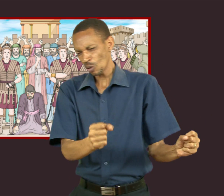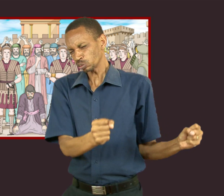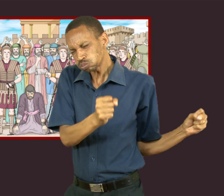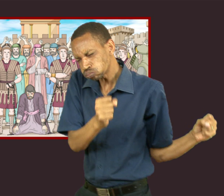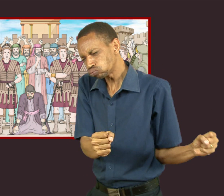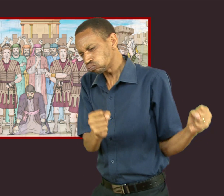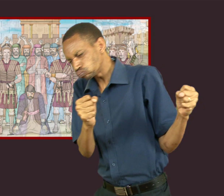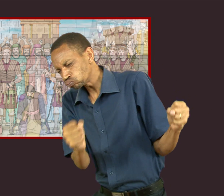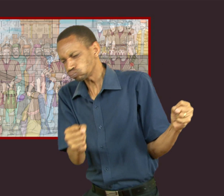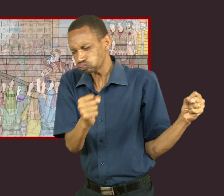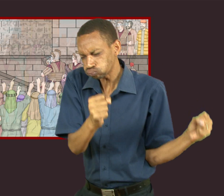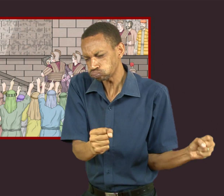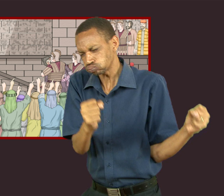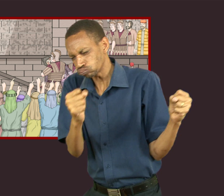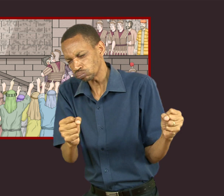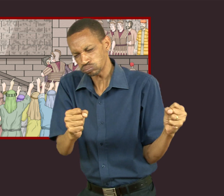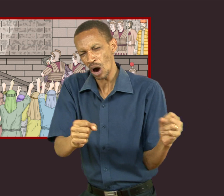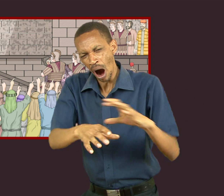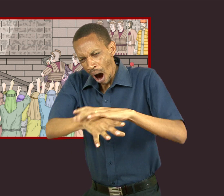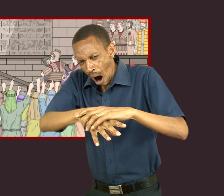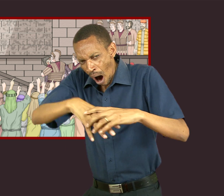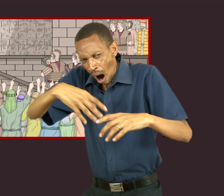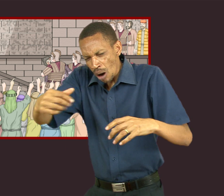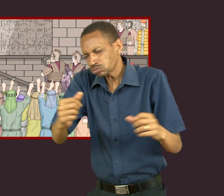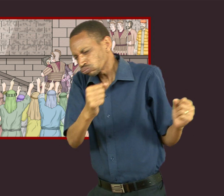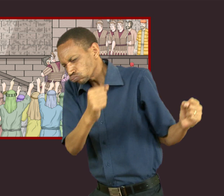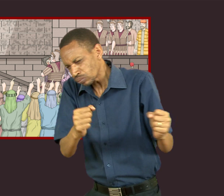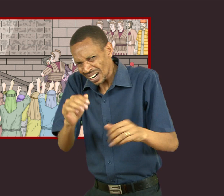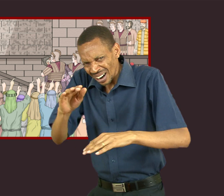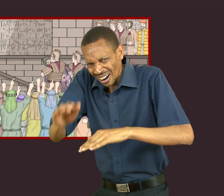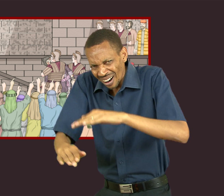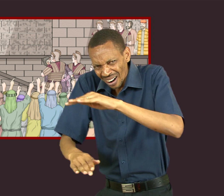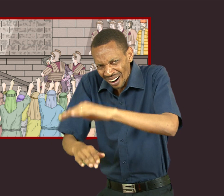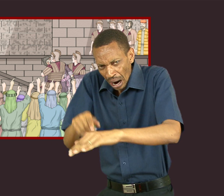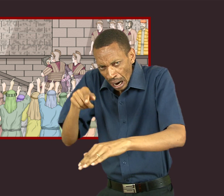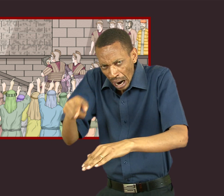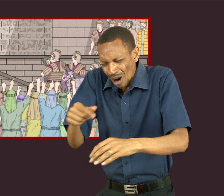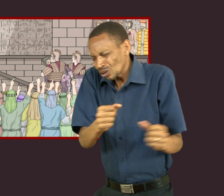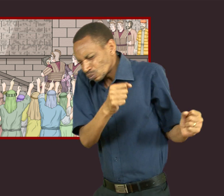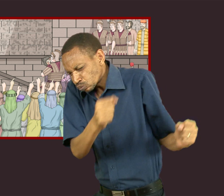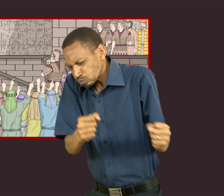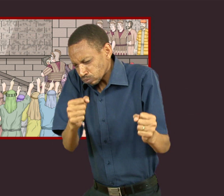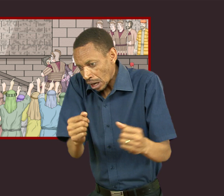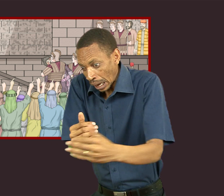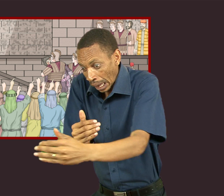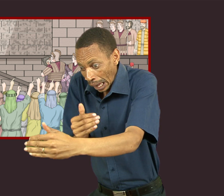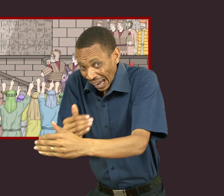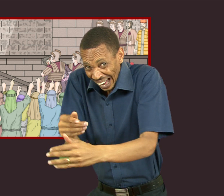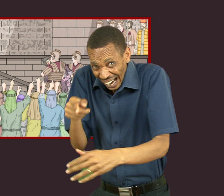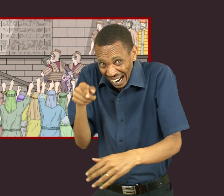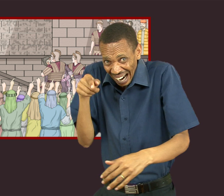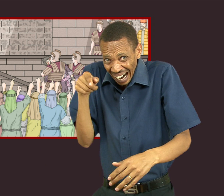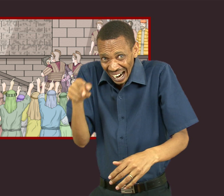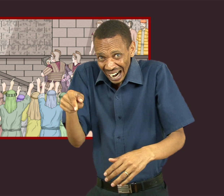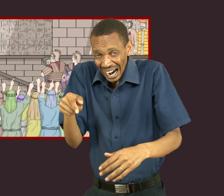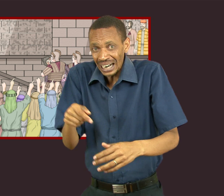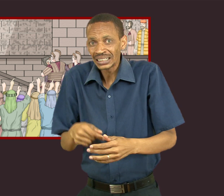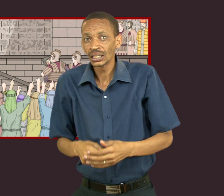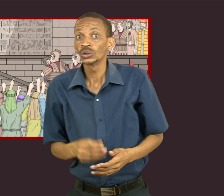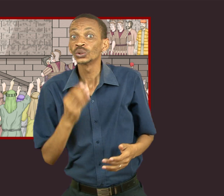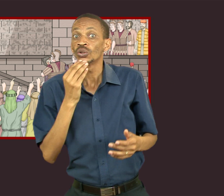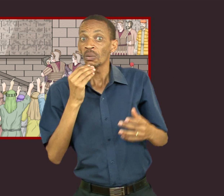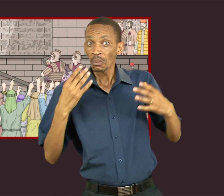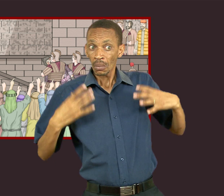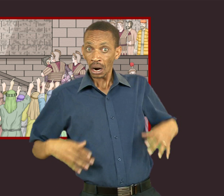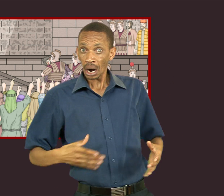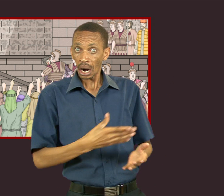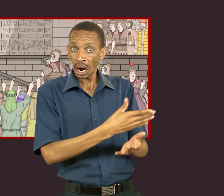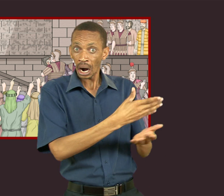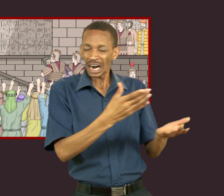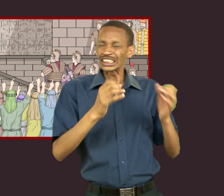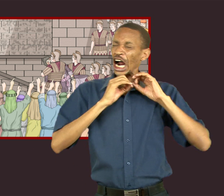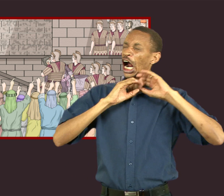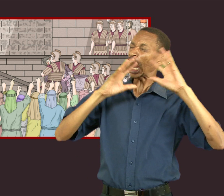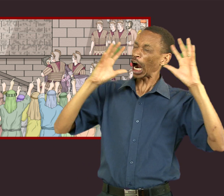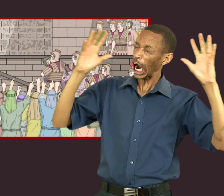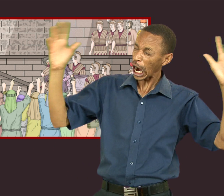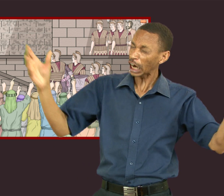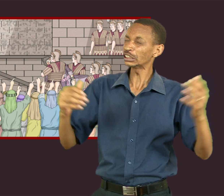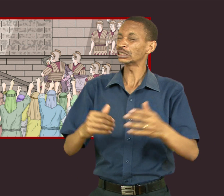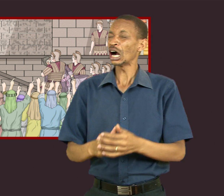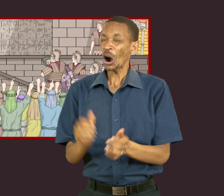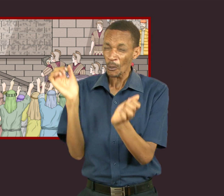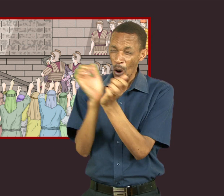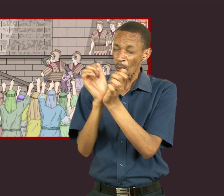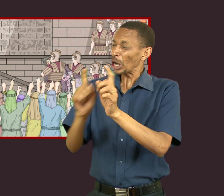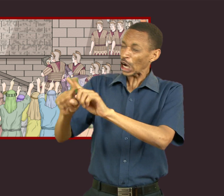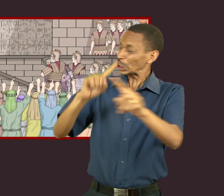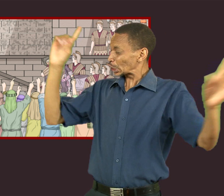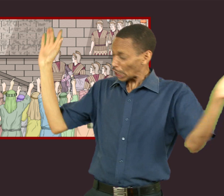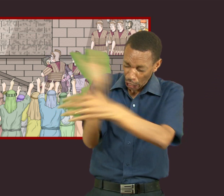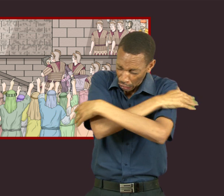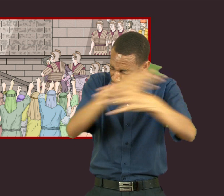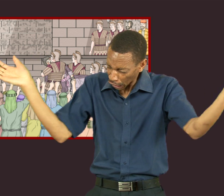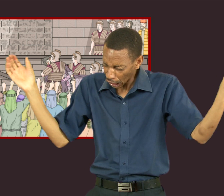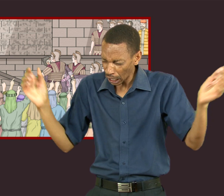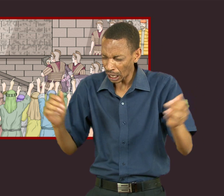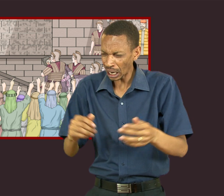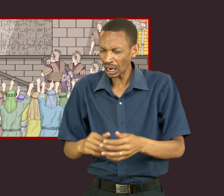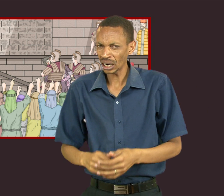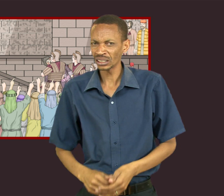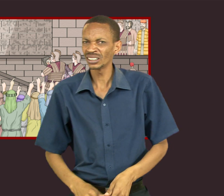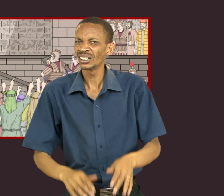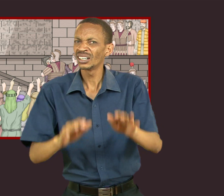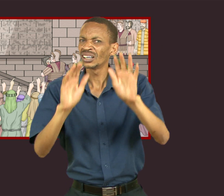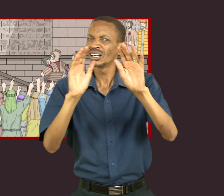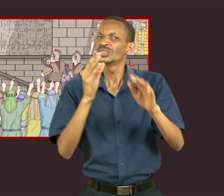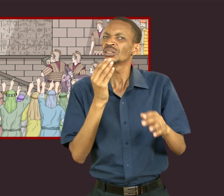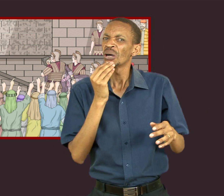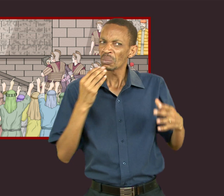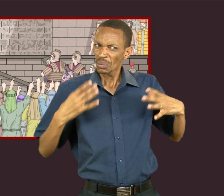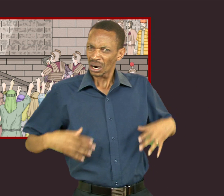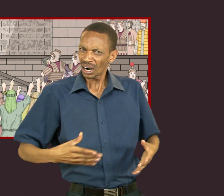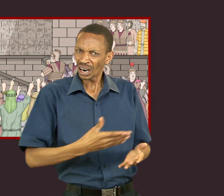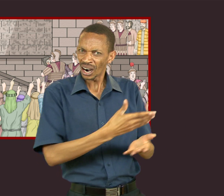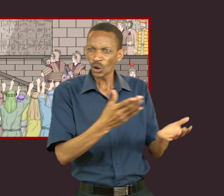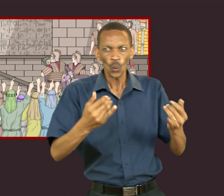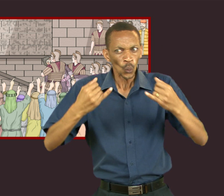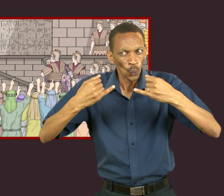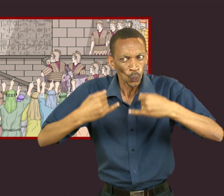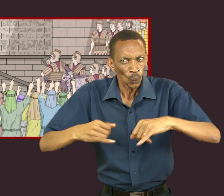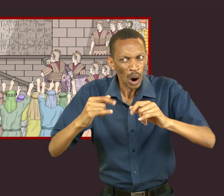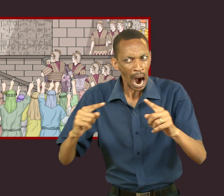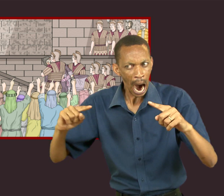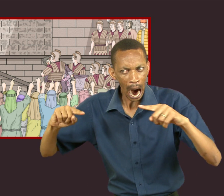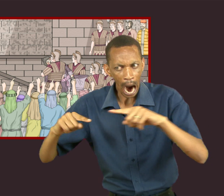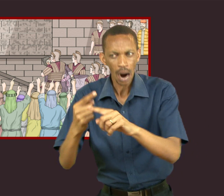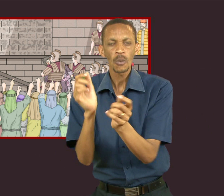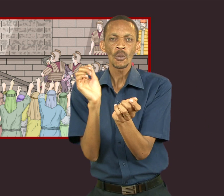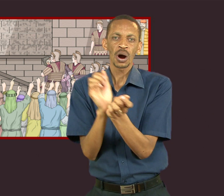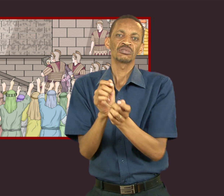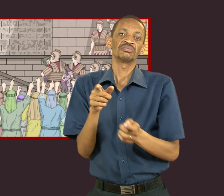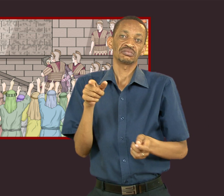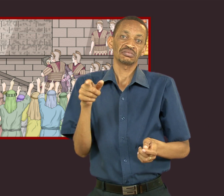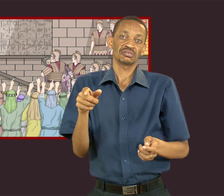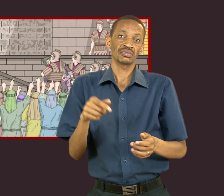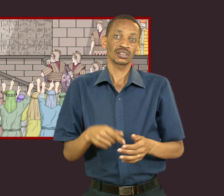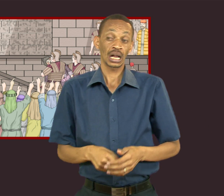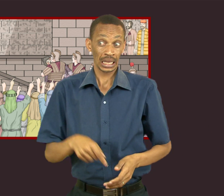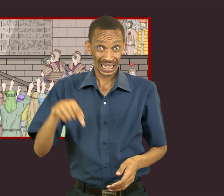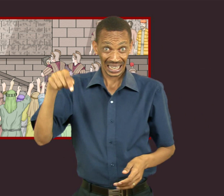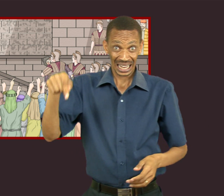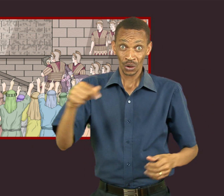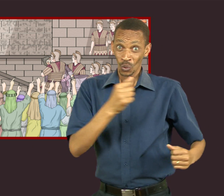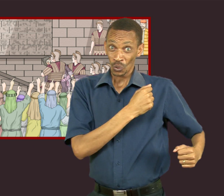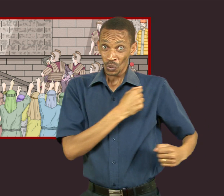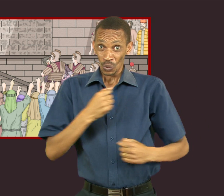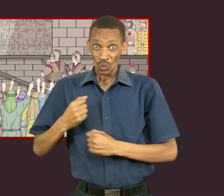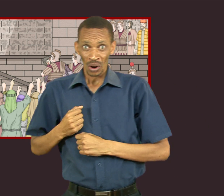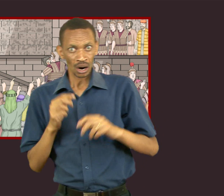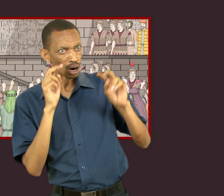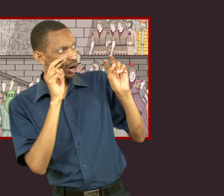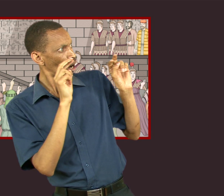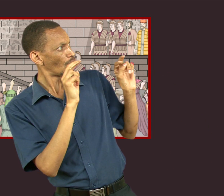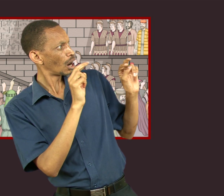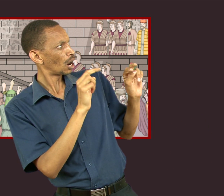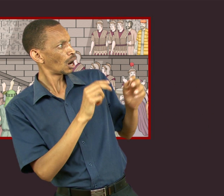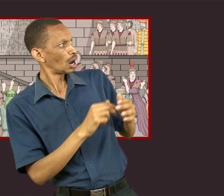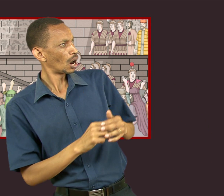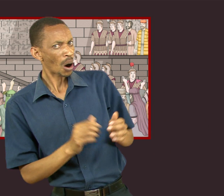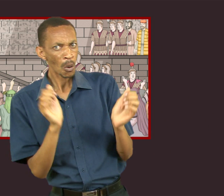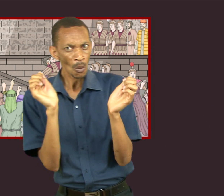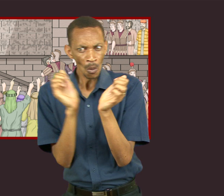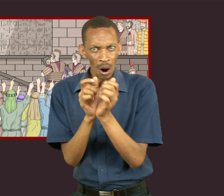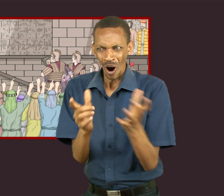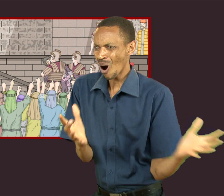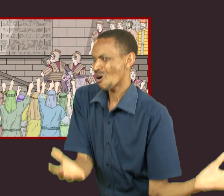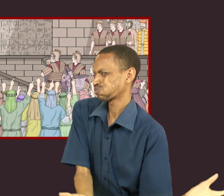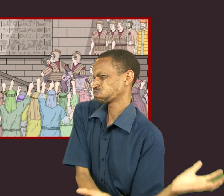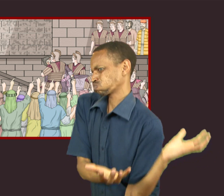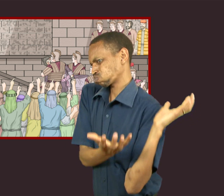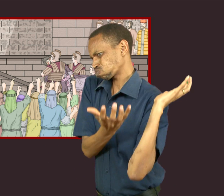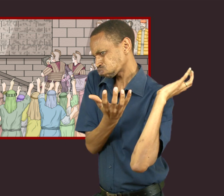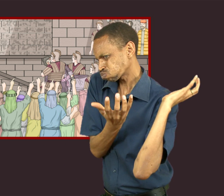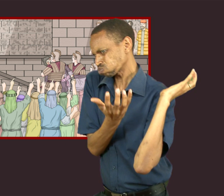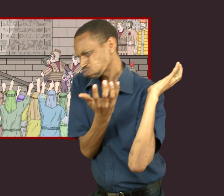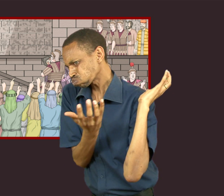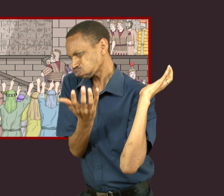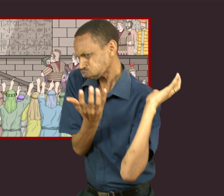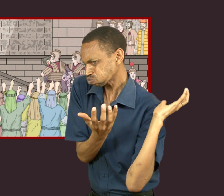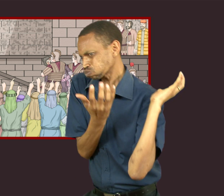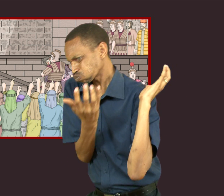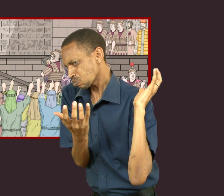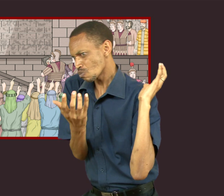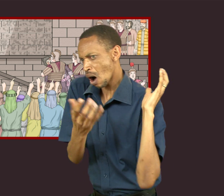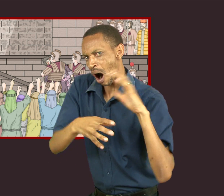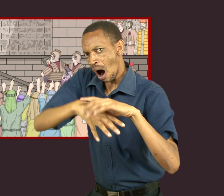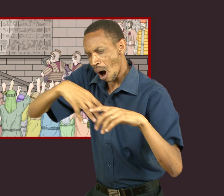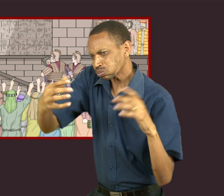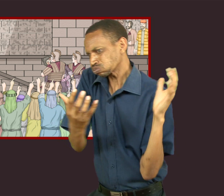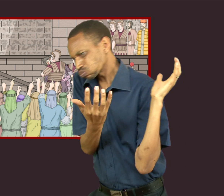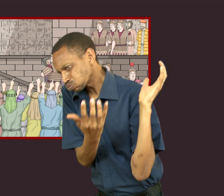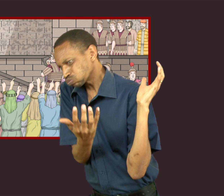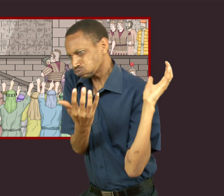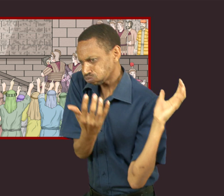When Paul reached the steps, he had to be carried by the soldiers because of the violence of the mob.